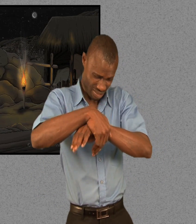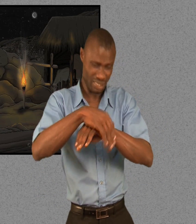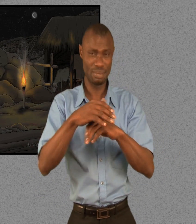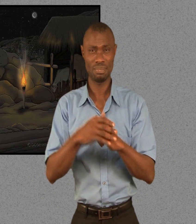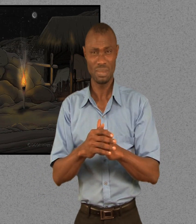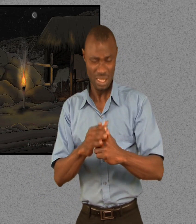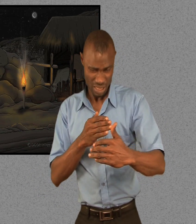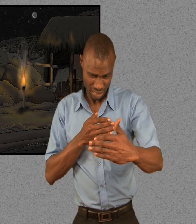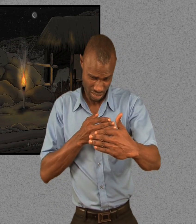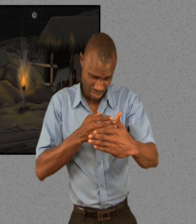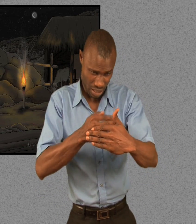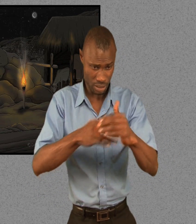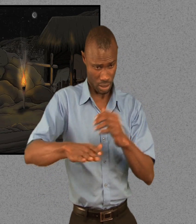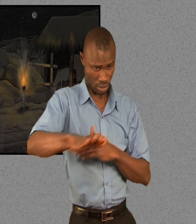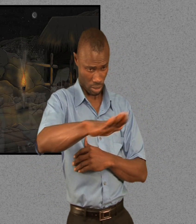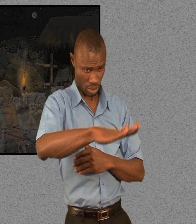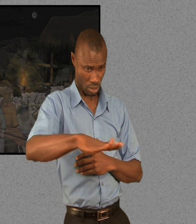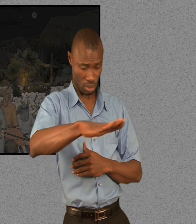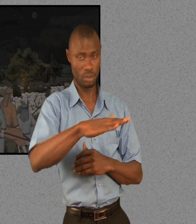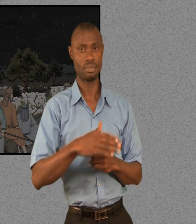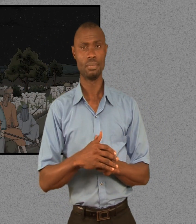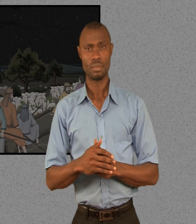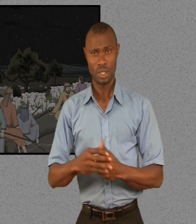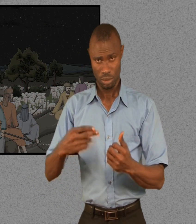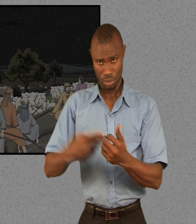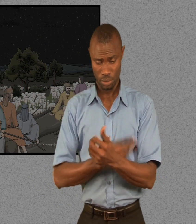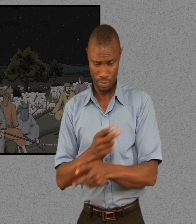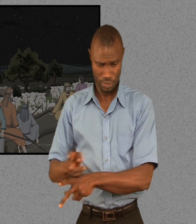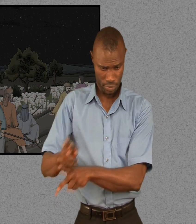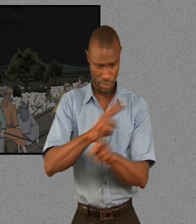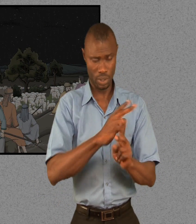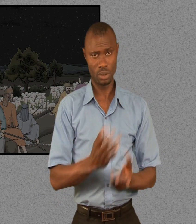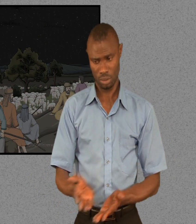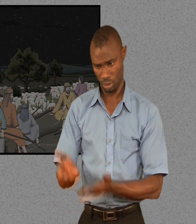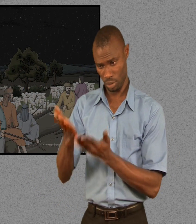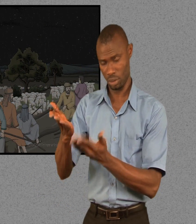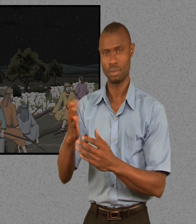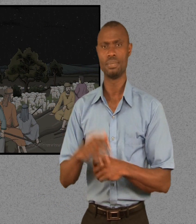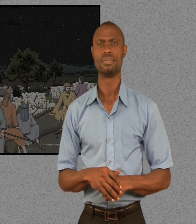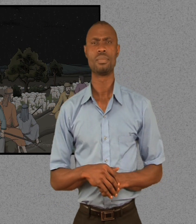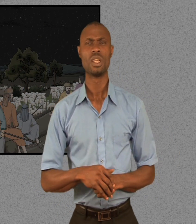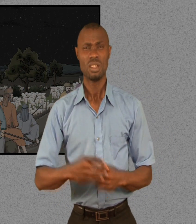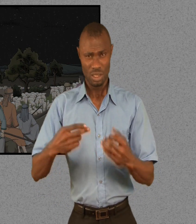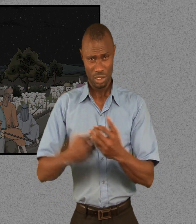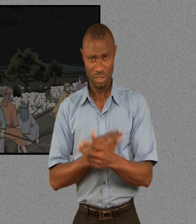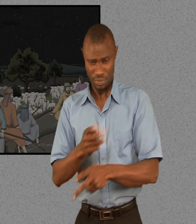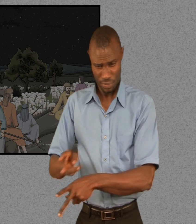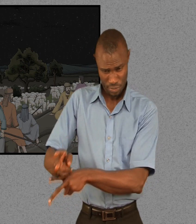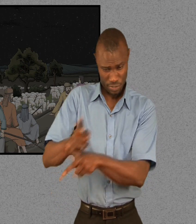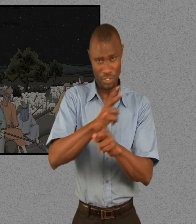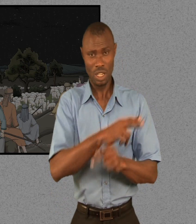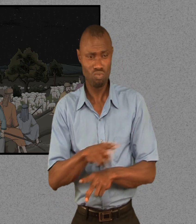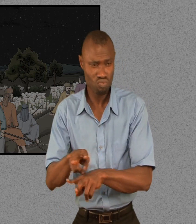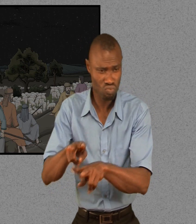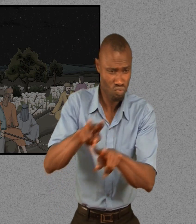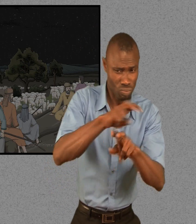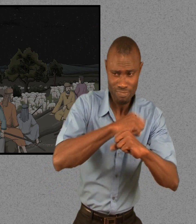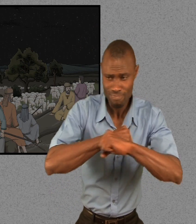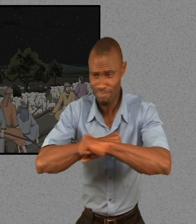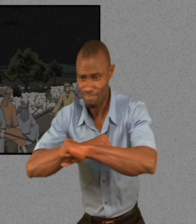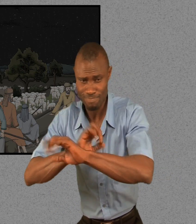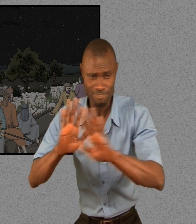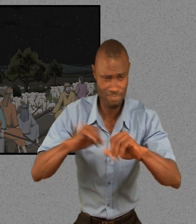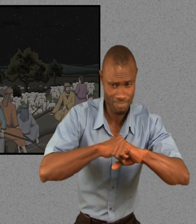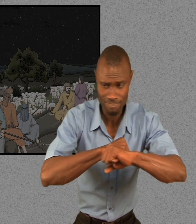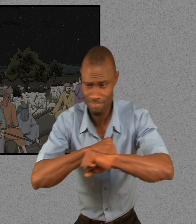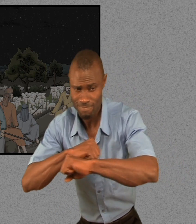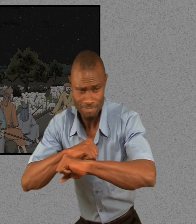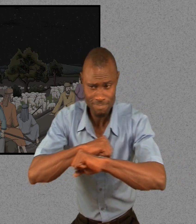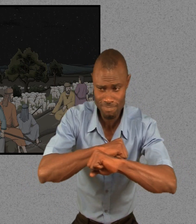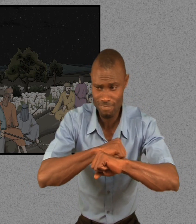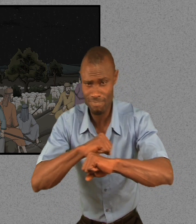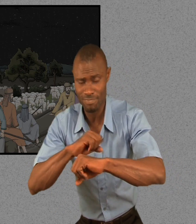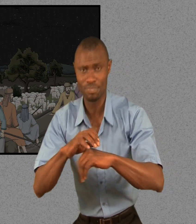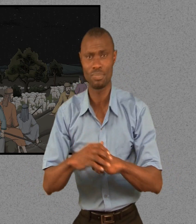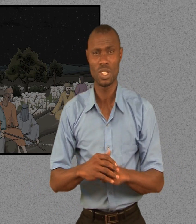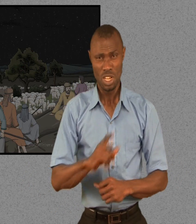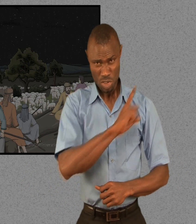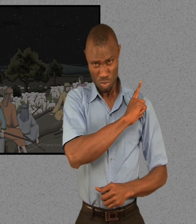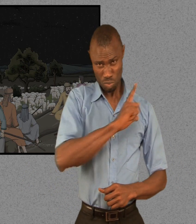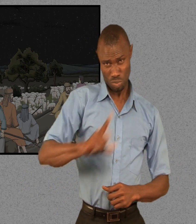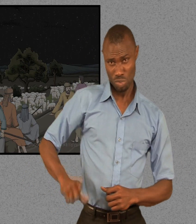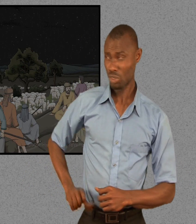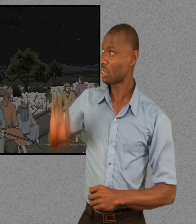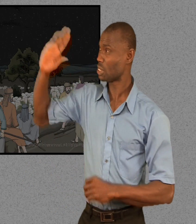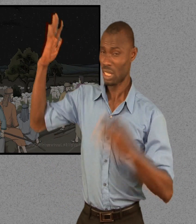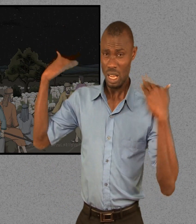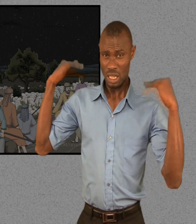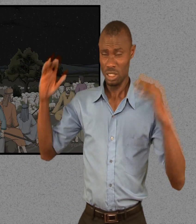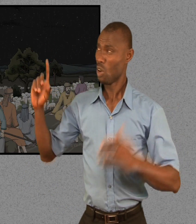And there were shepherds residing in the fields nearby, keeping watch over their flocks by night.